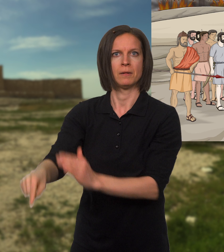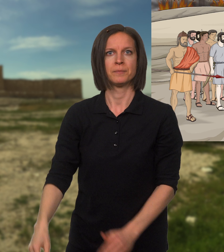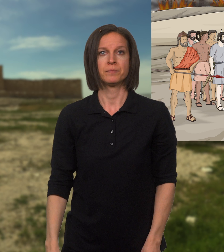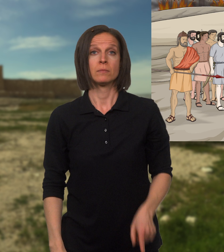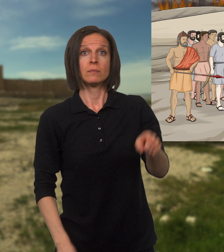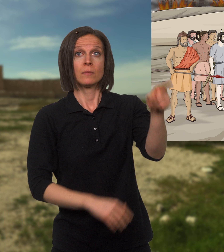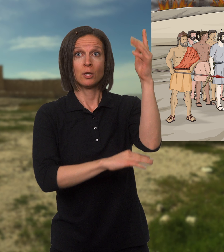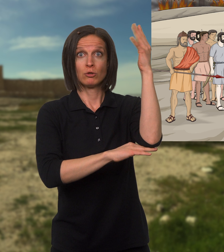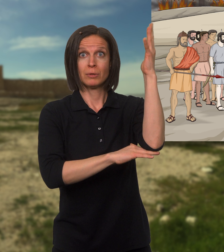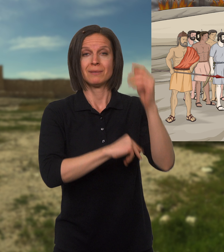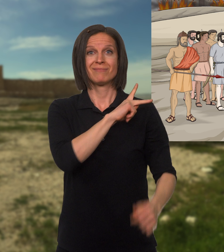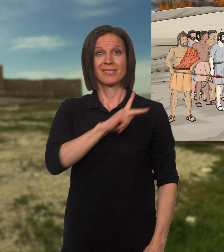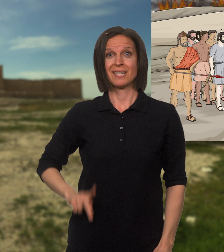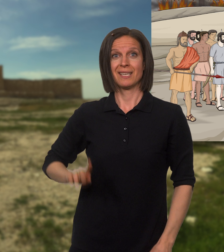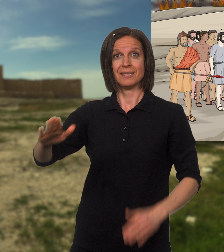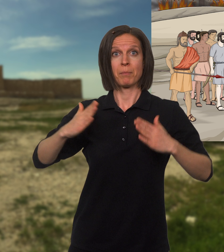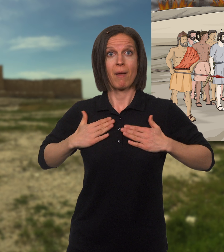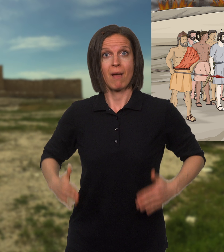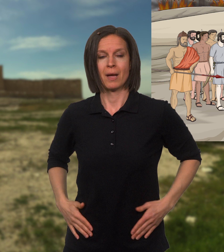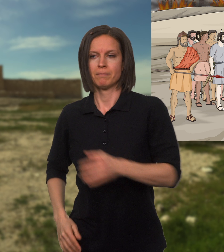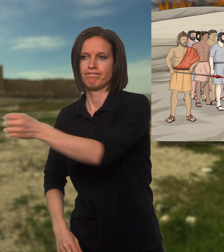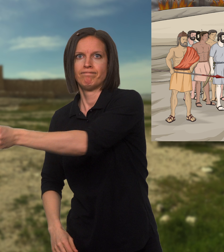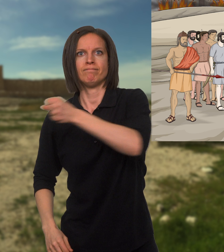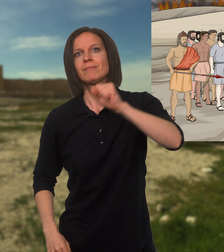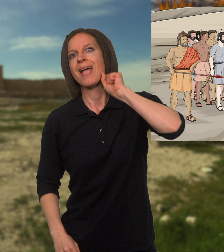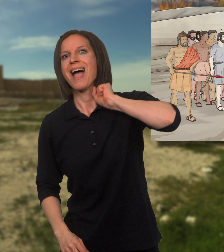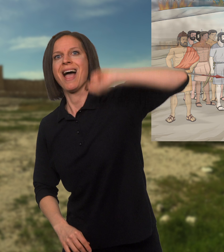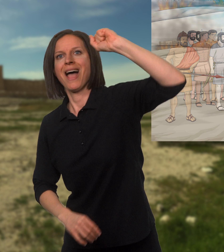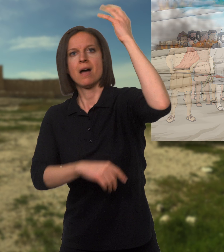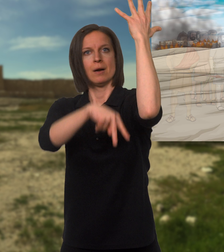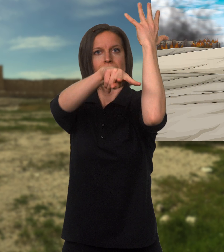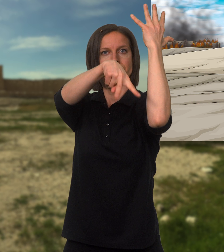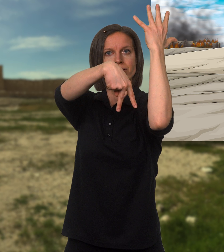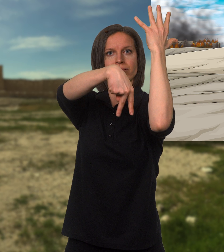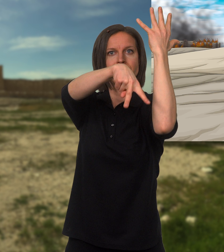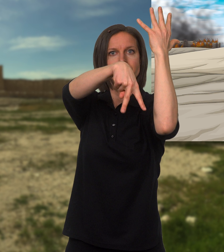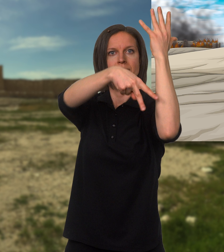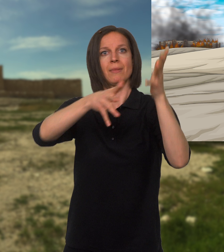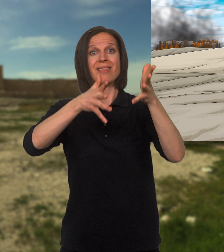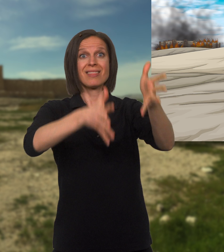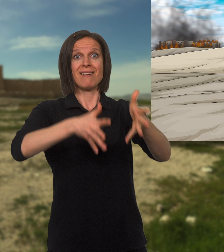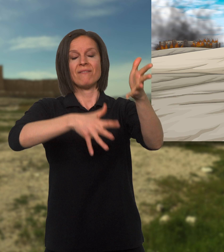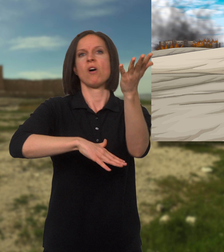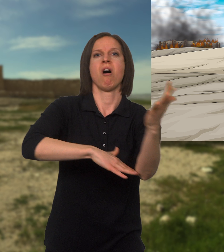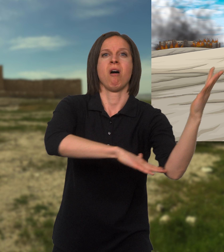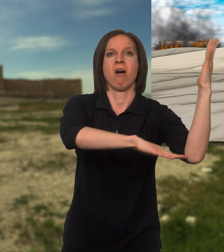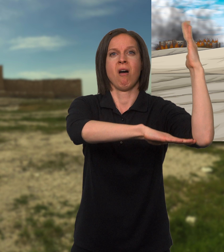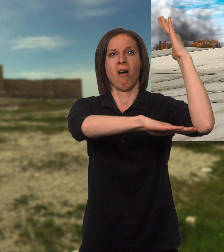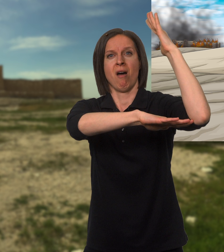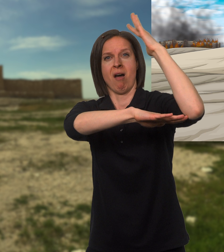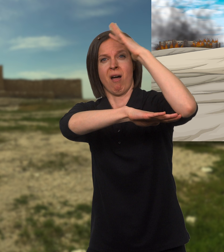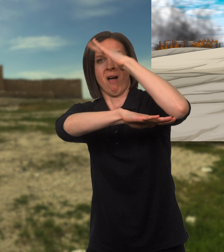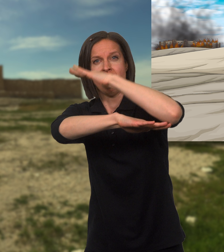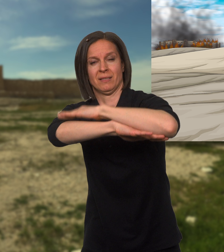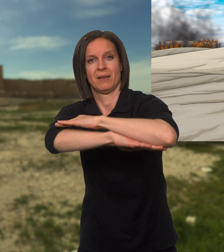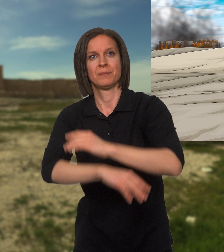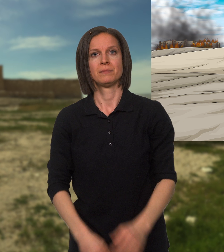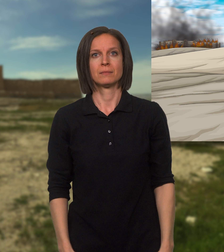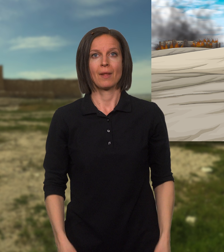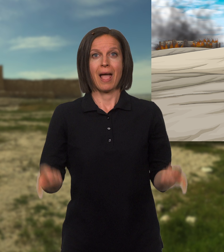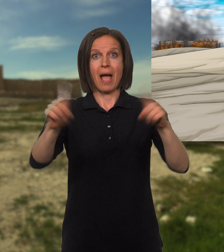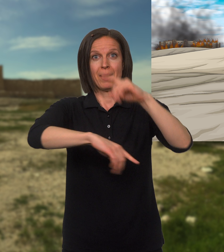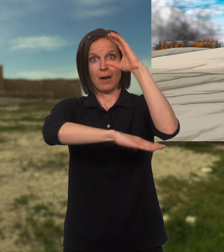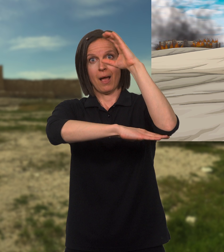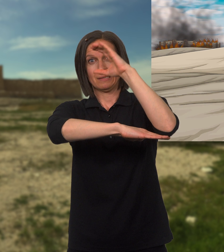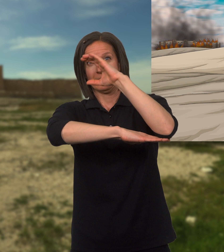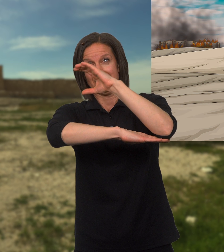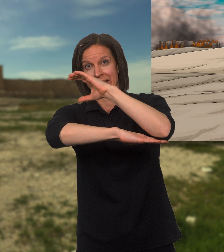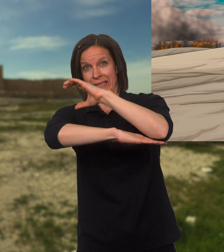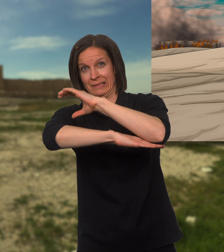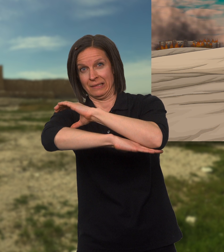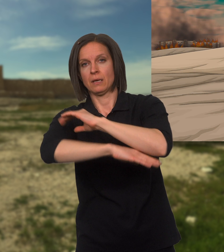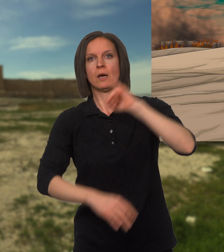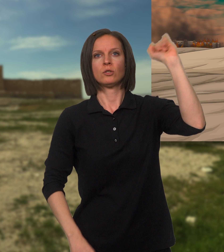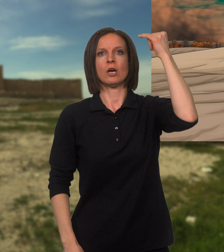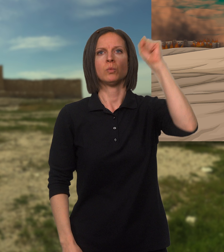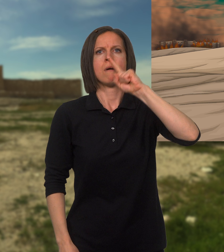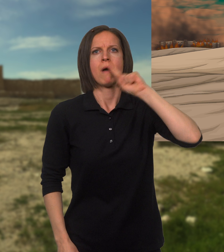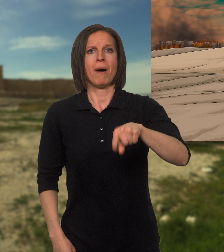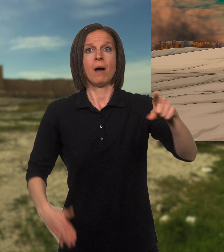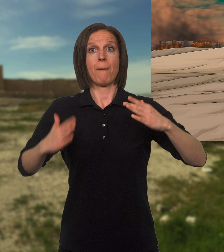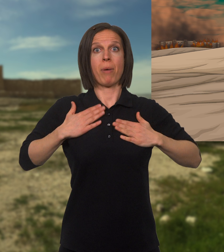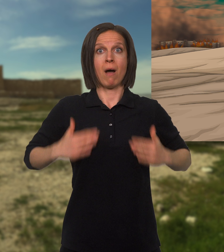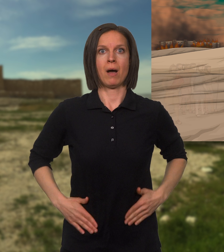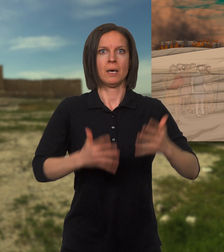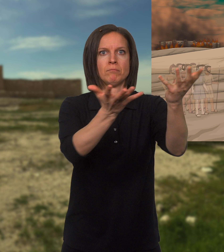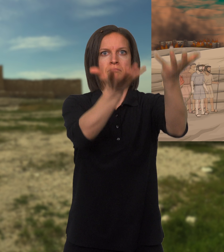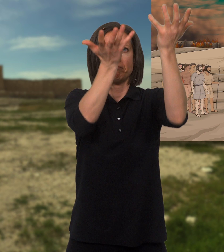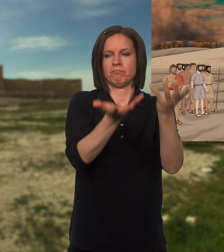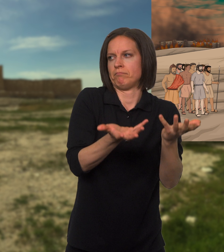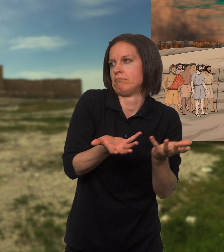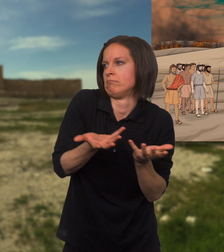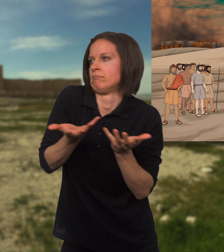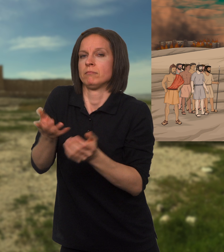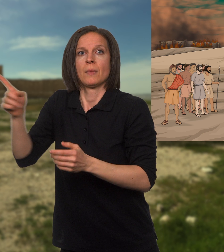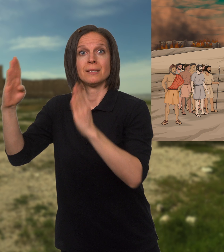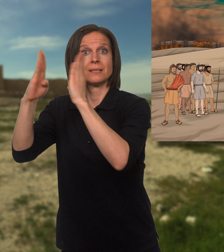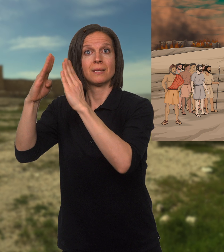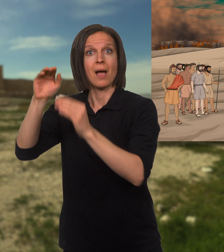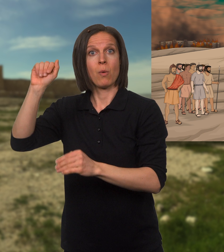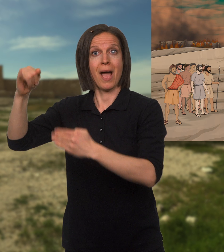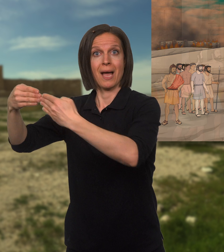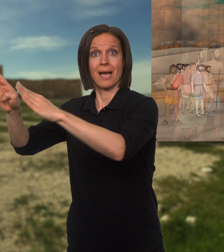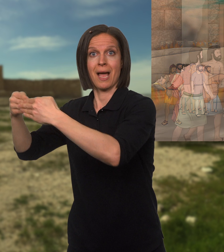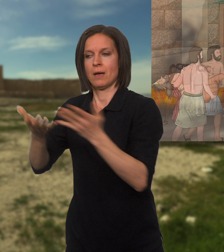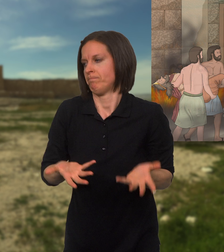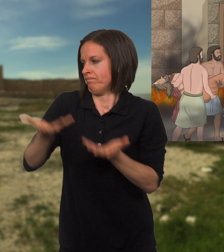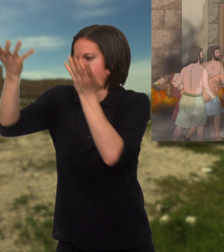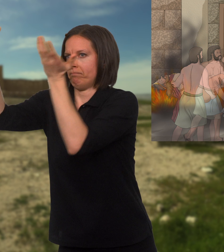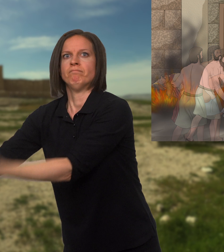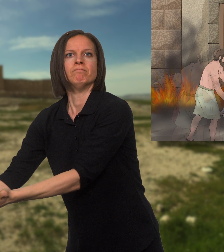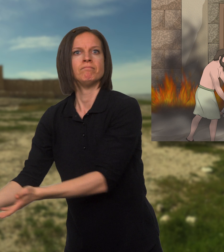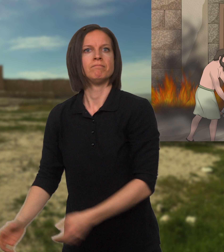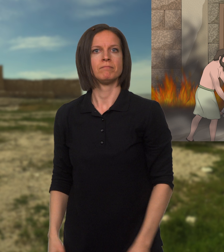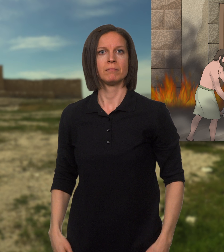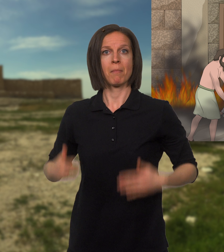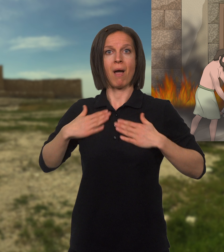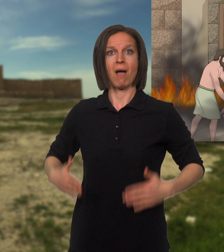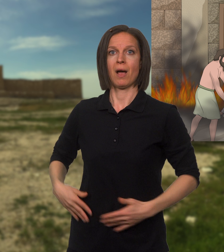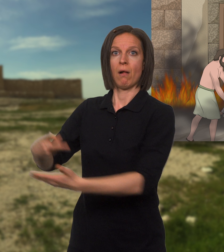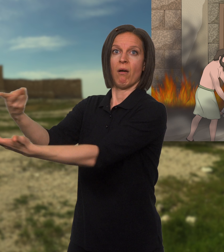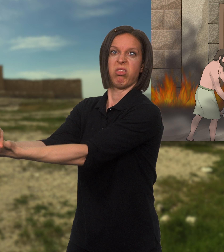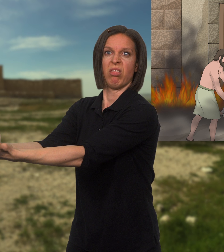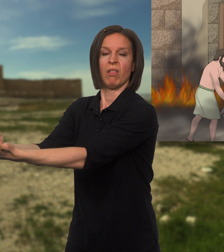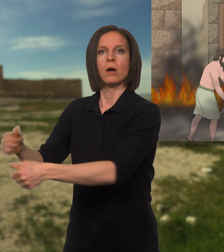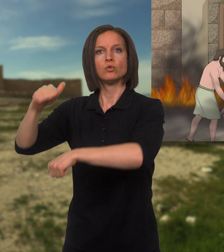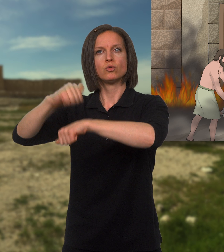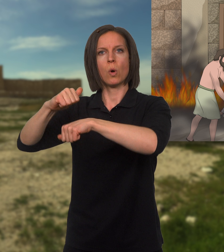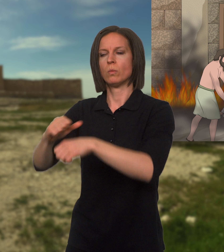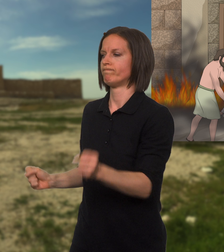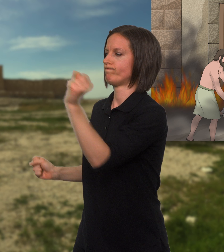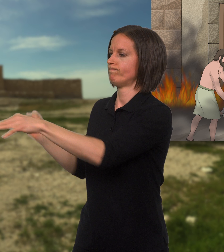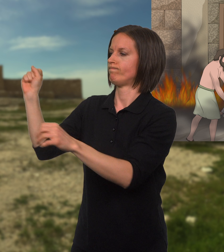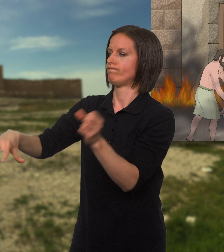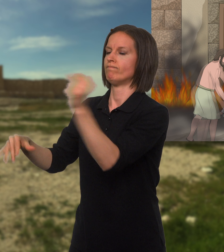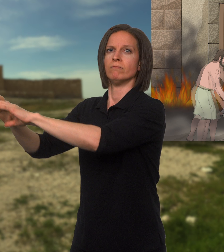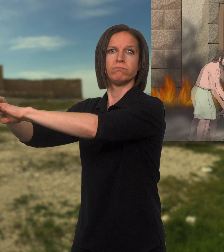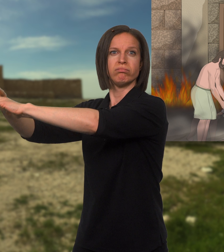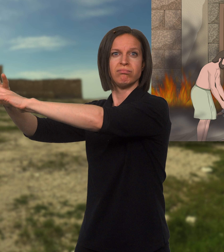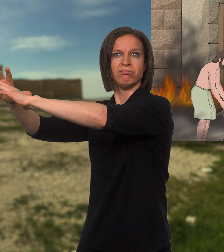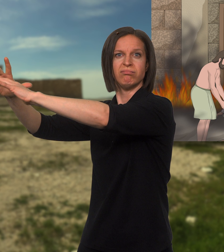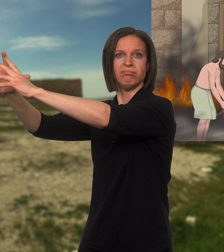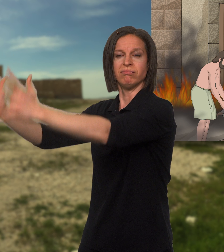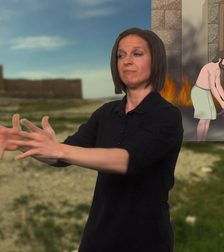He hung the king of Ai on a tree until evening, and at sunset Joshua commanded that they take down the body from the tree and throw it down at the entrance of the city gate.